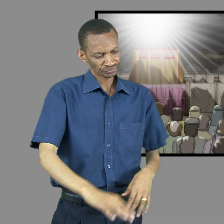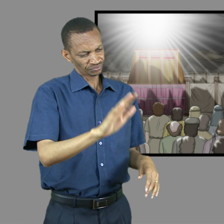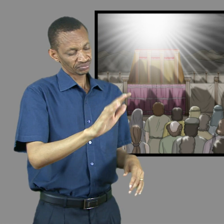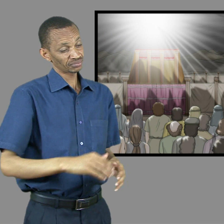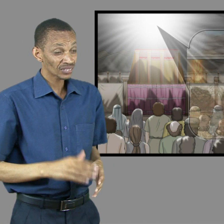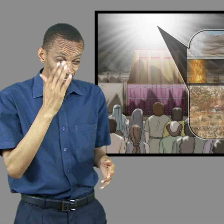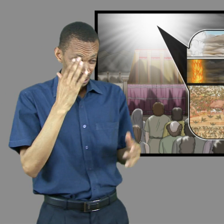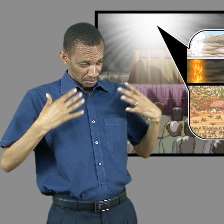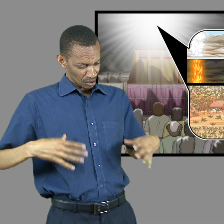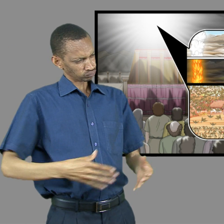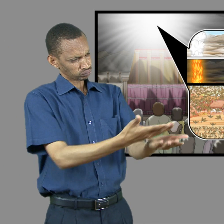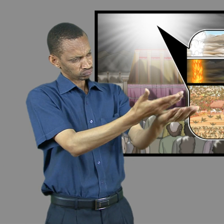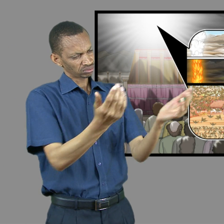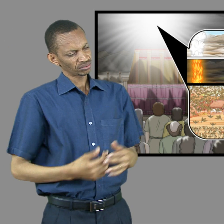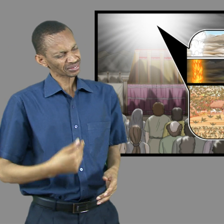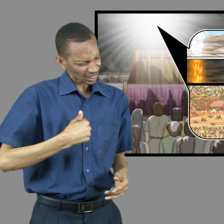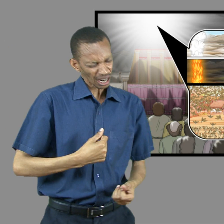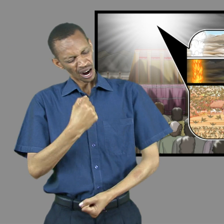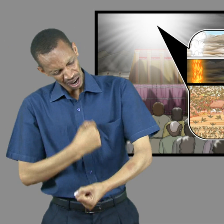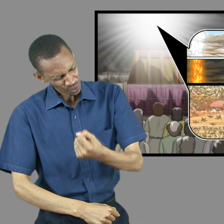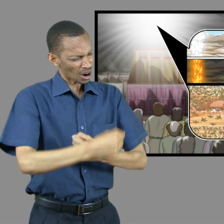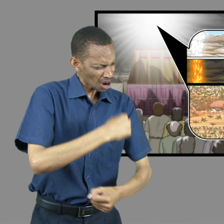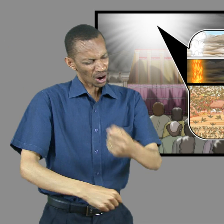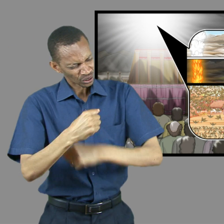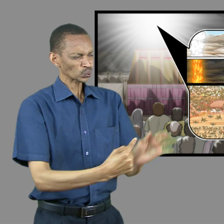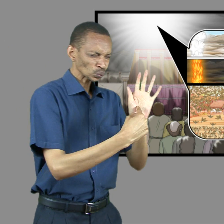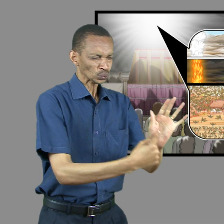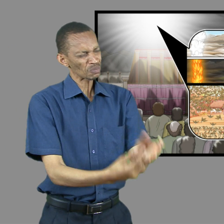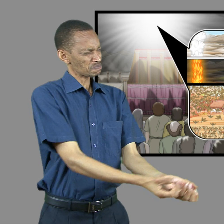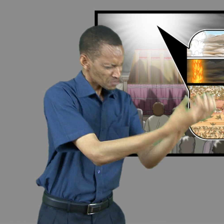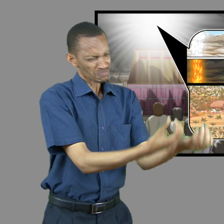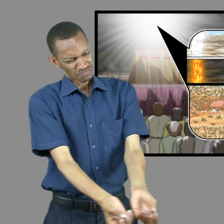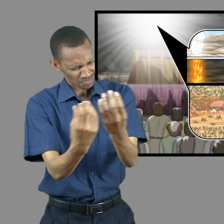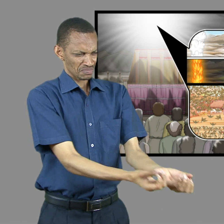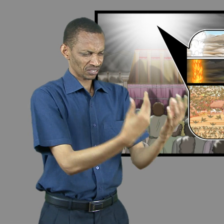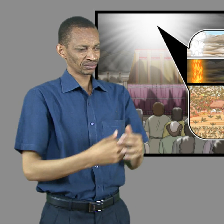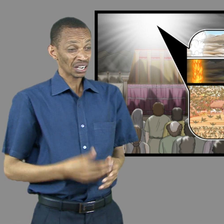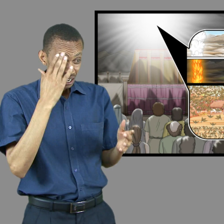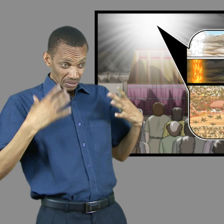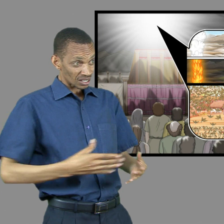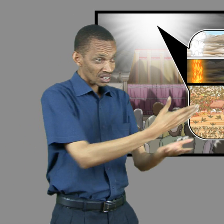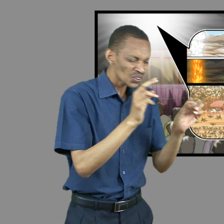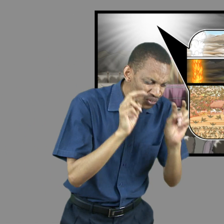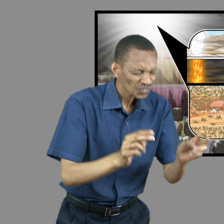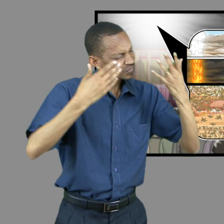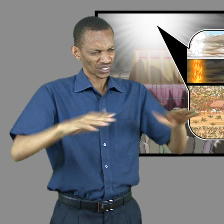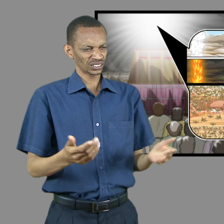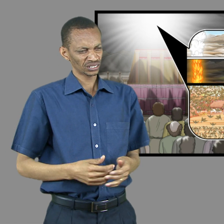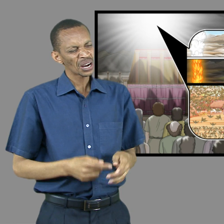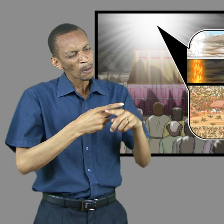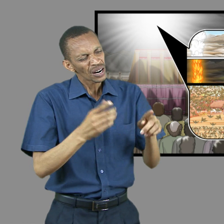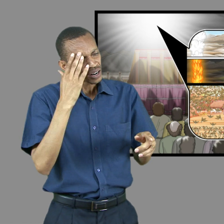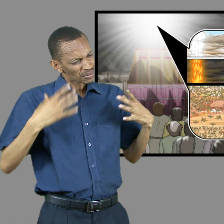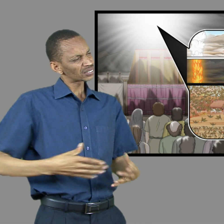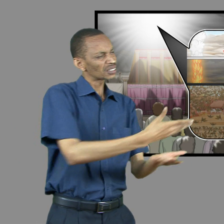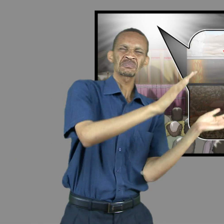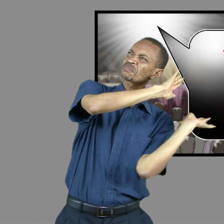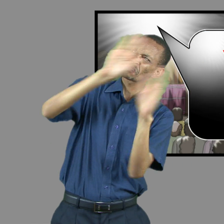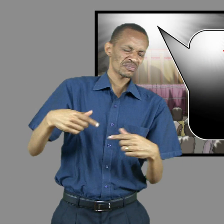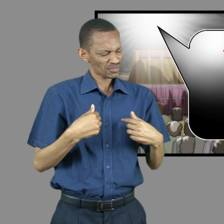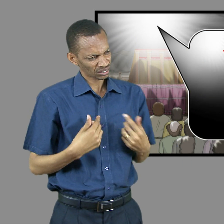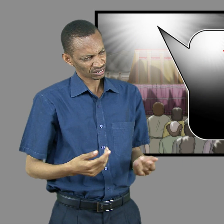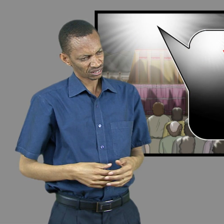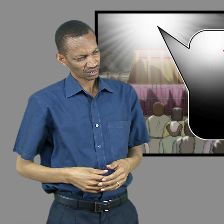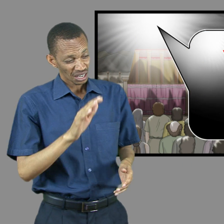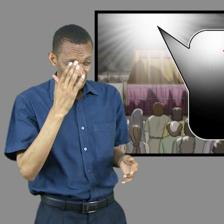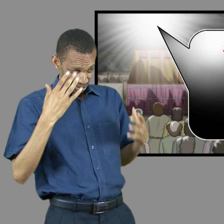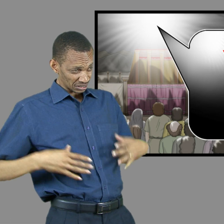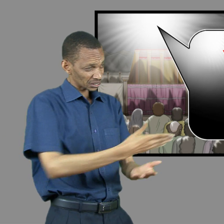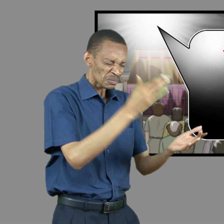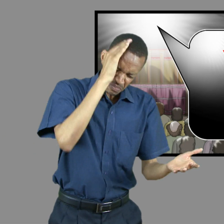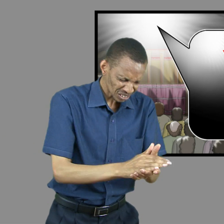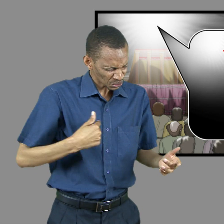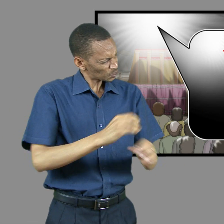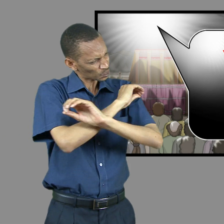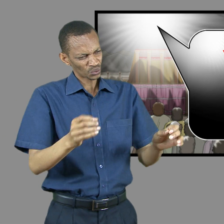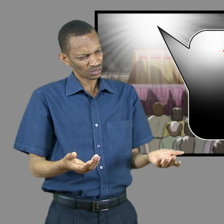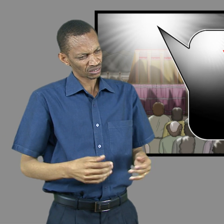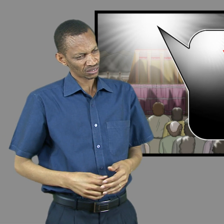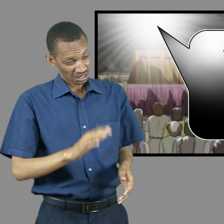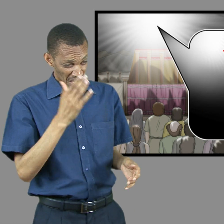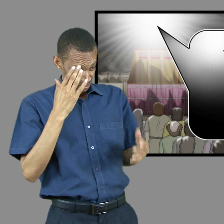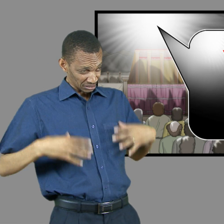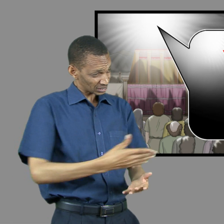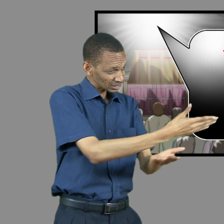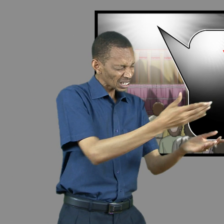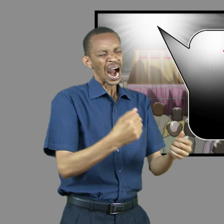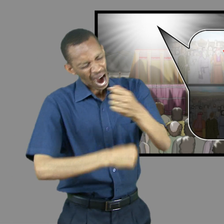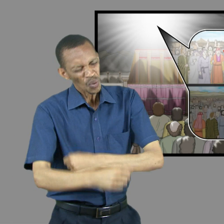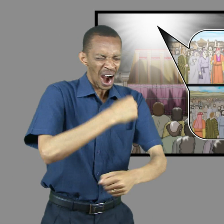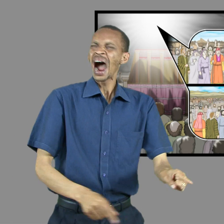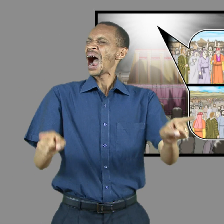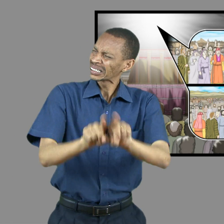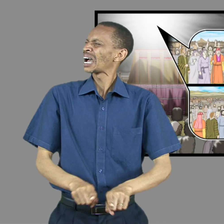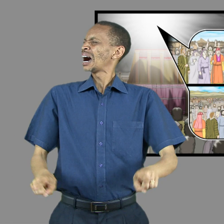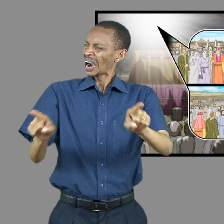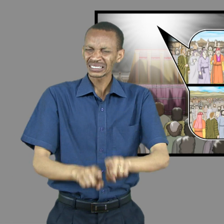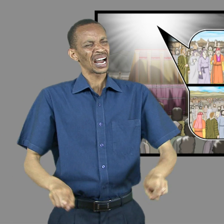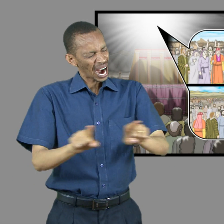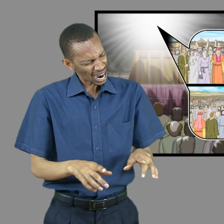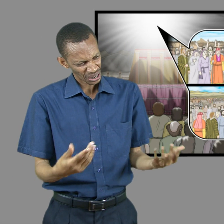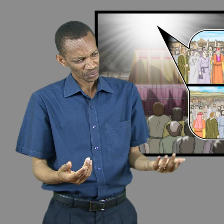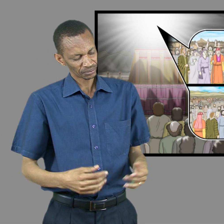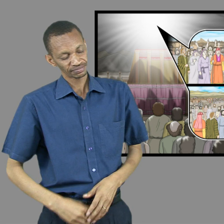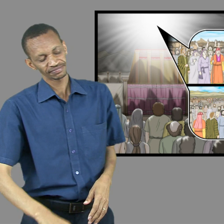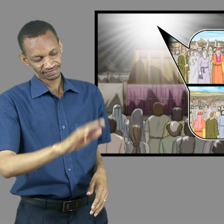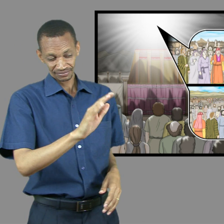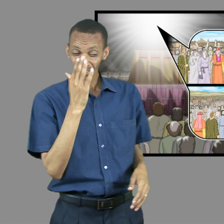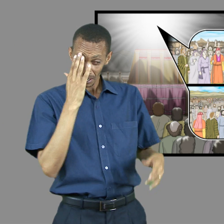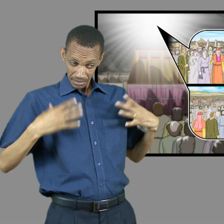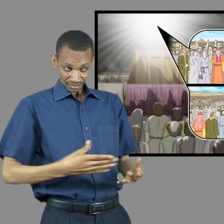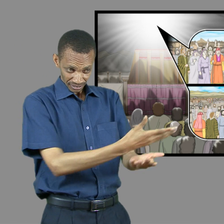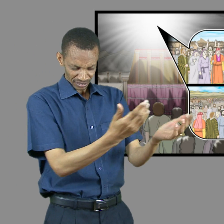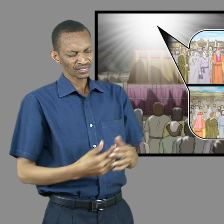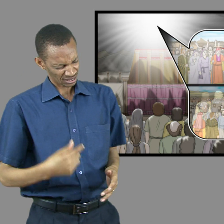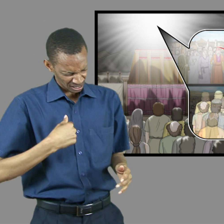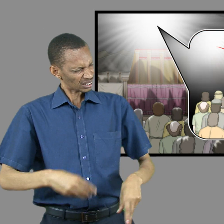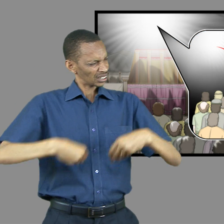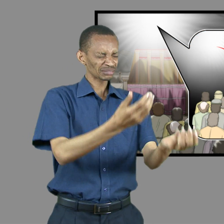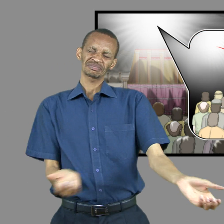How long will they refuse to believe in Me, despite all the signs I have performed among them?